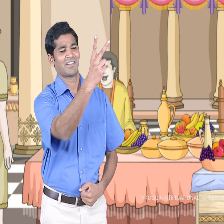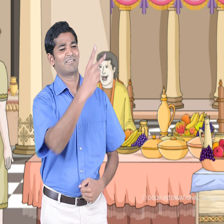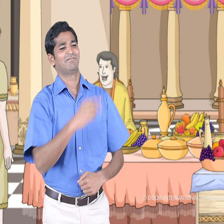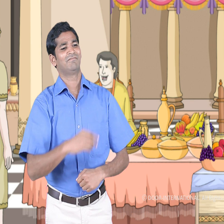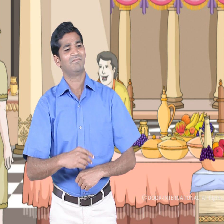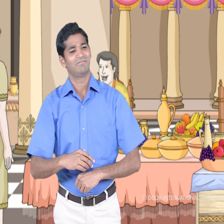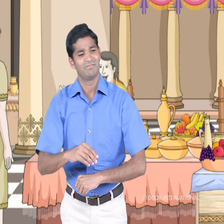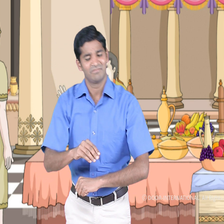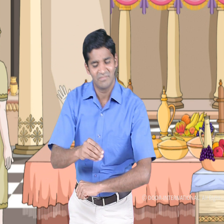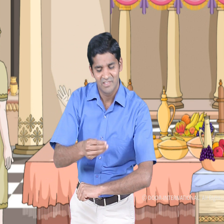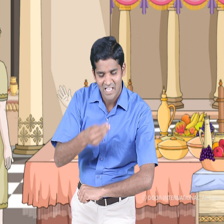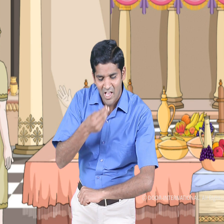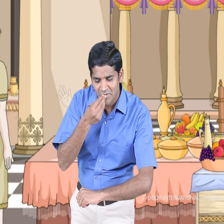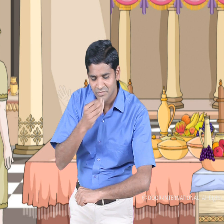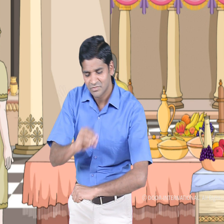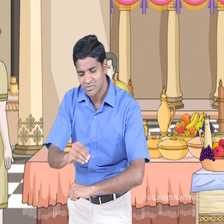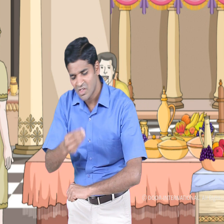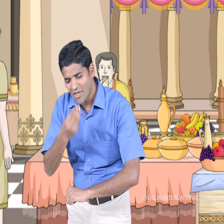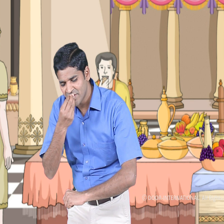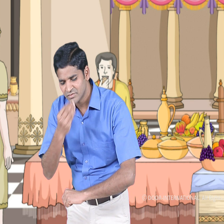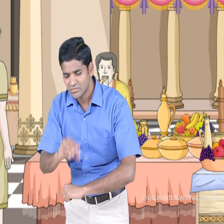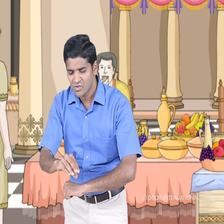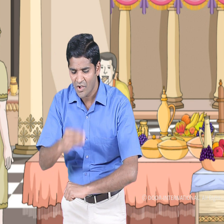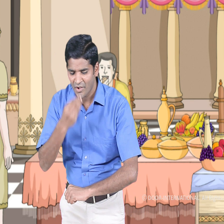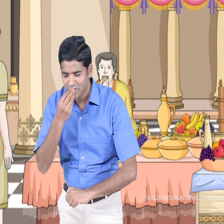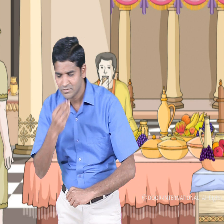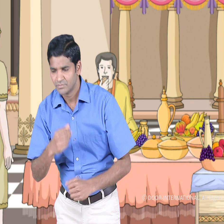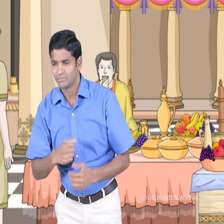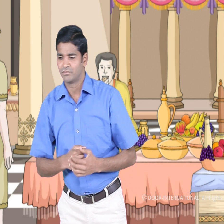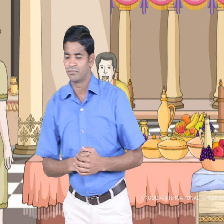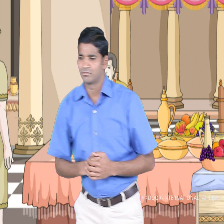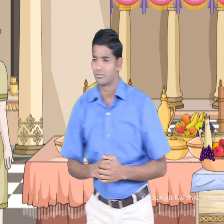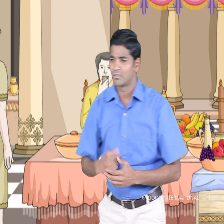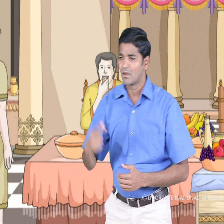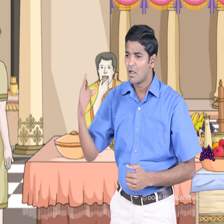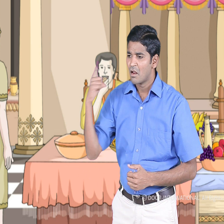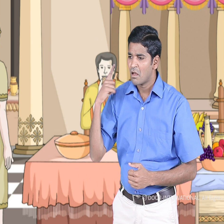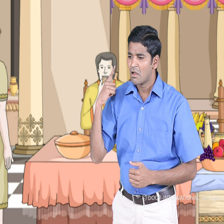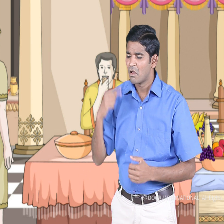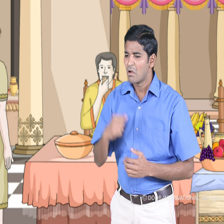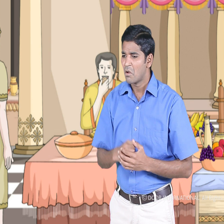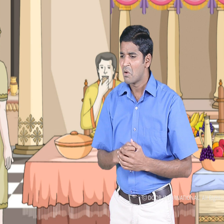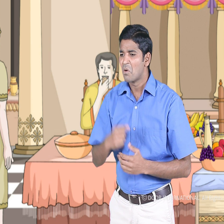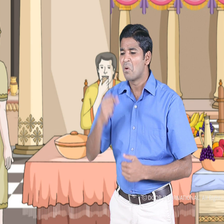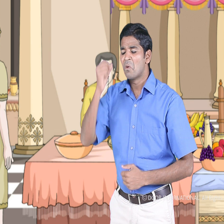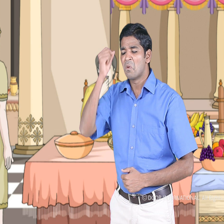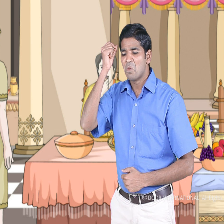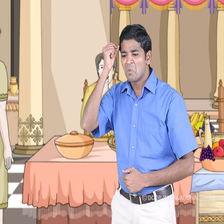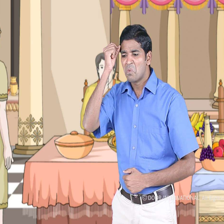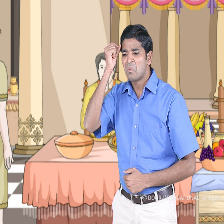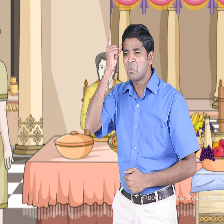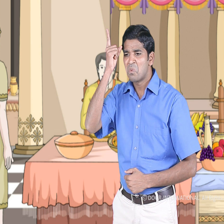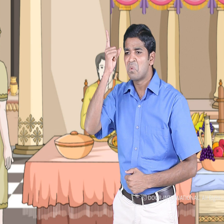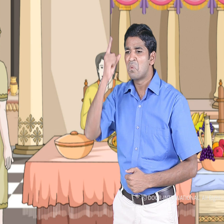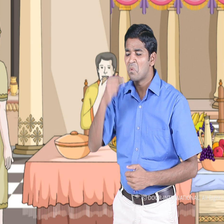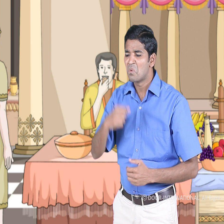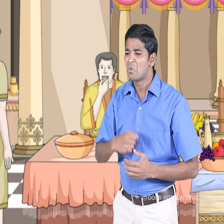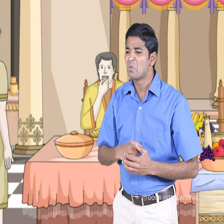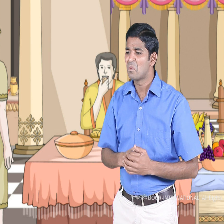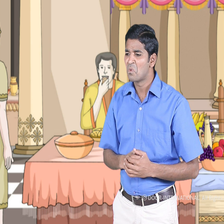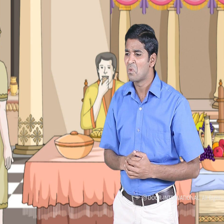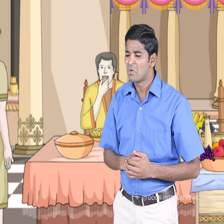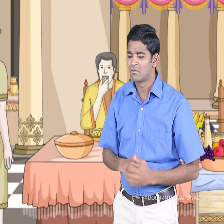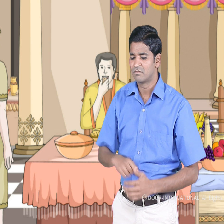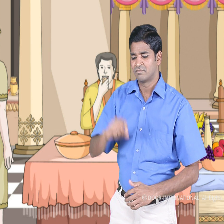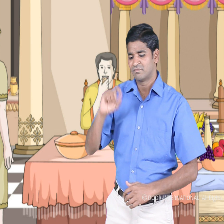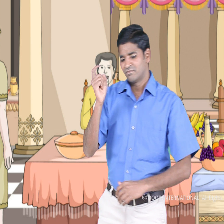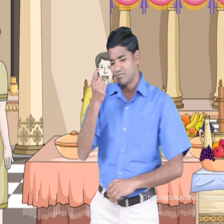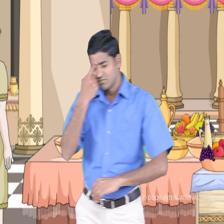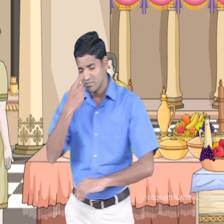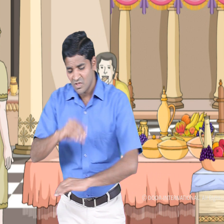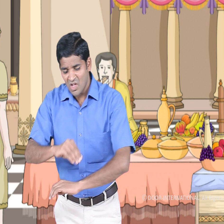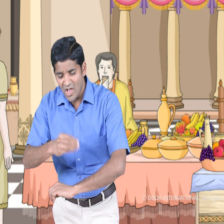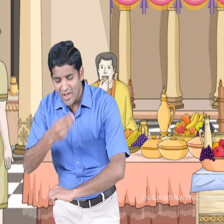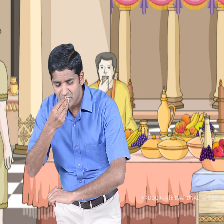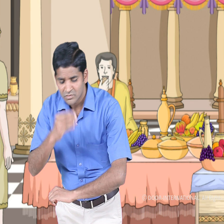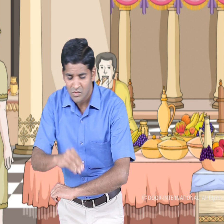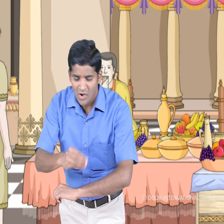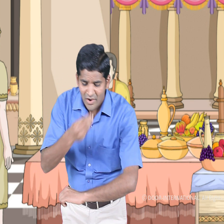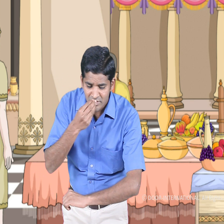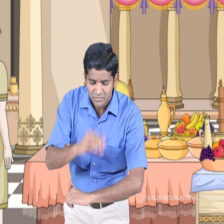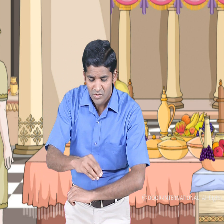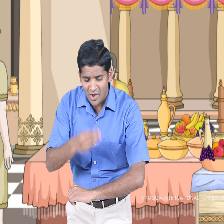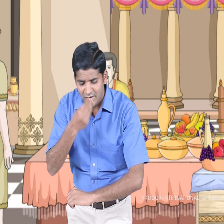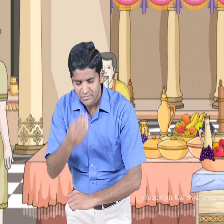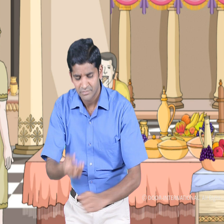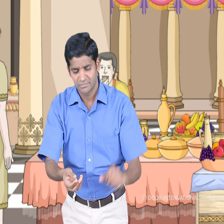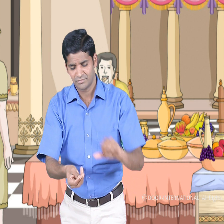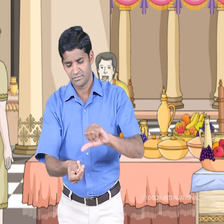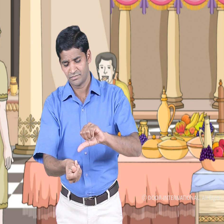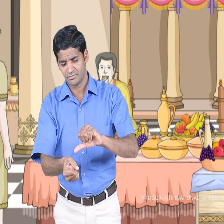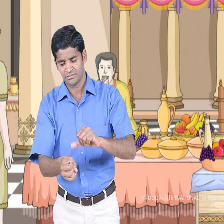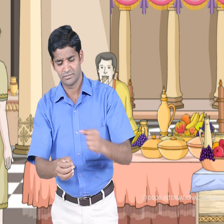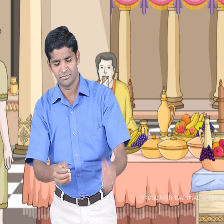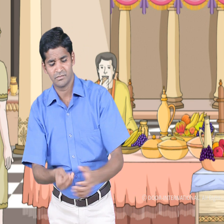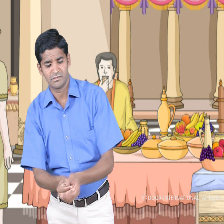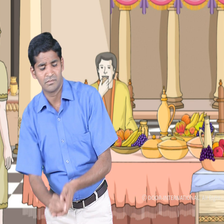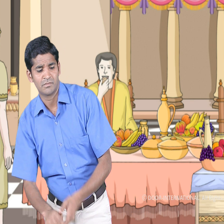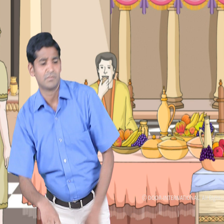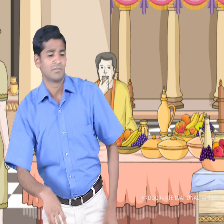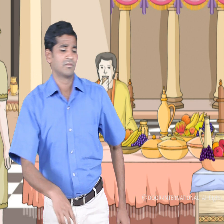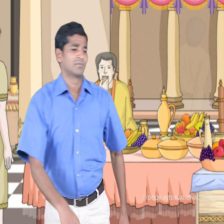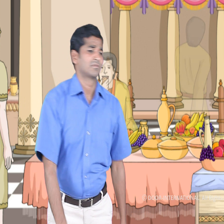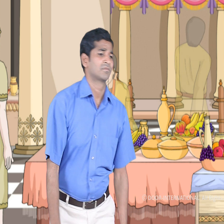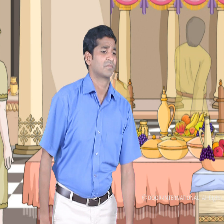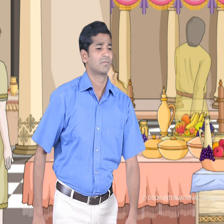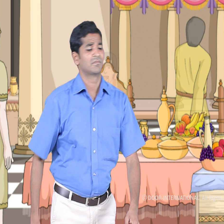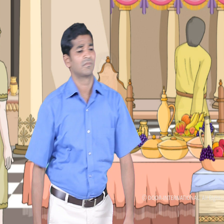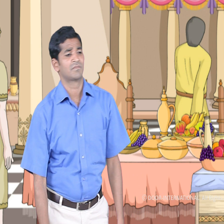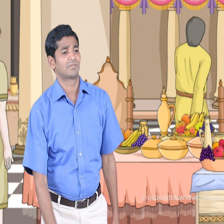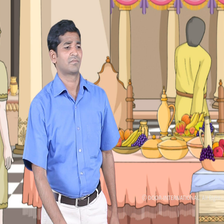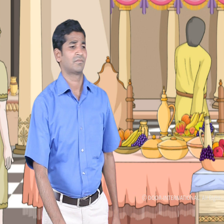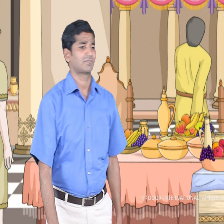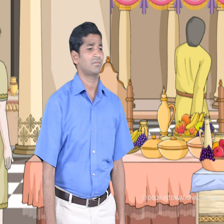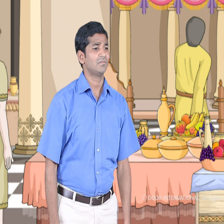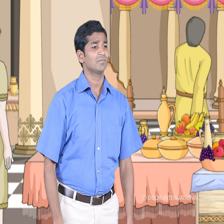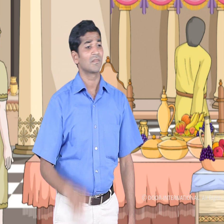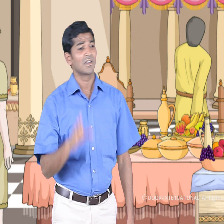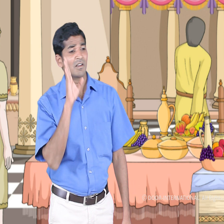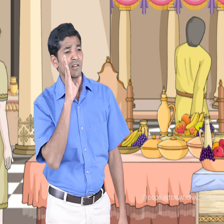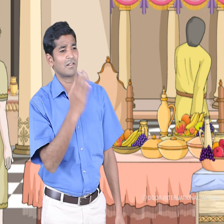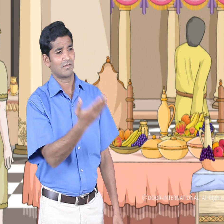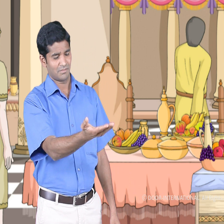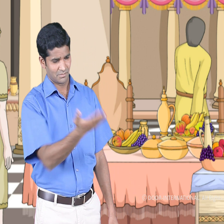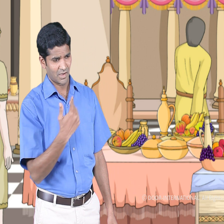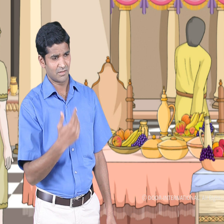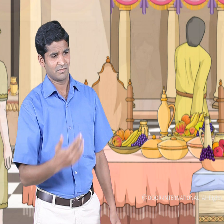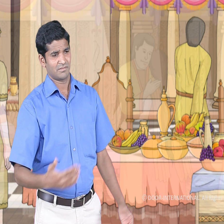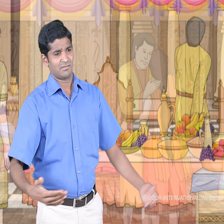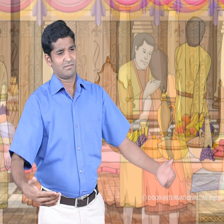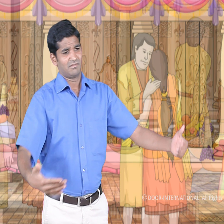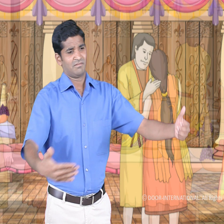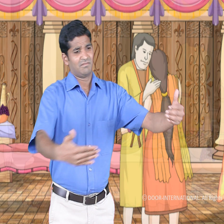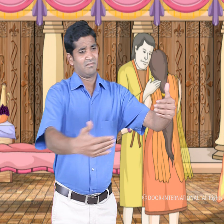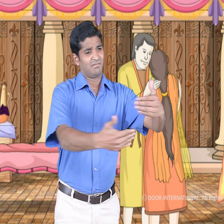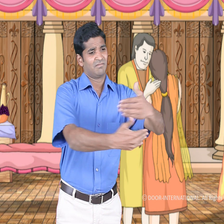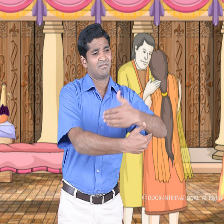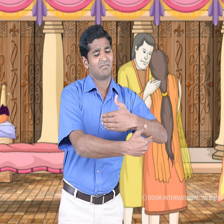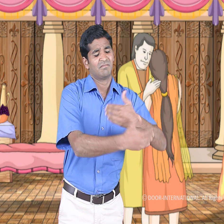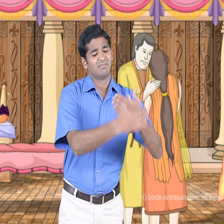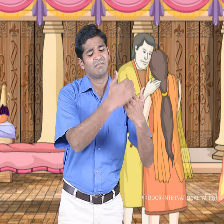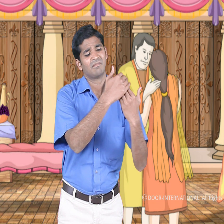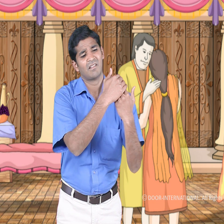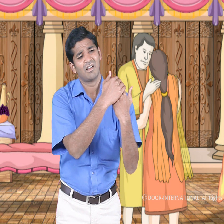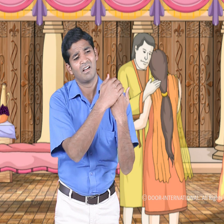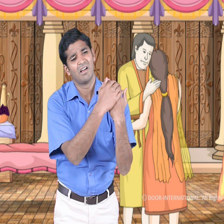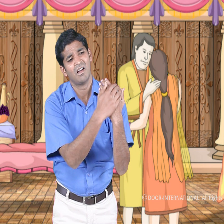Can I bring him back again? I will go to him, but he will not return to me.”